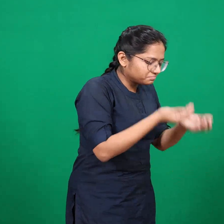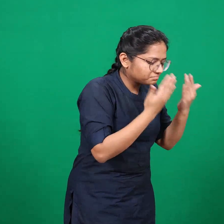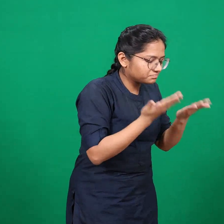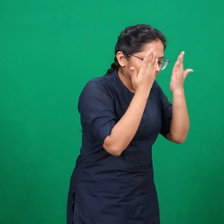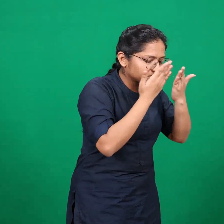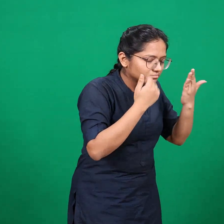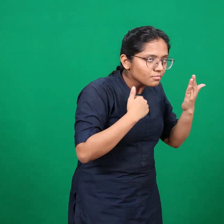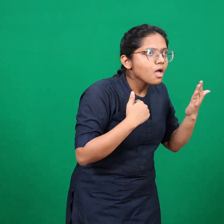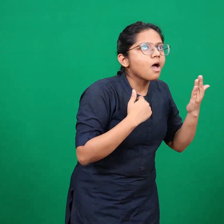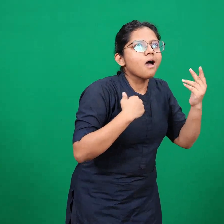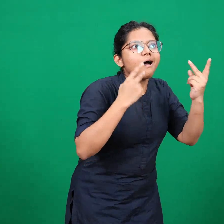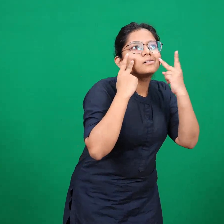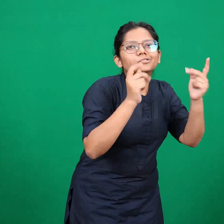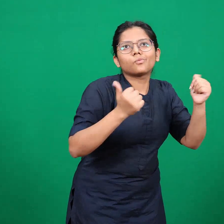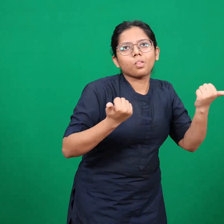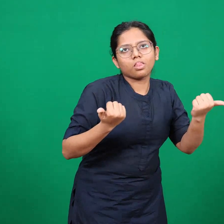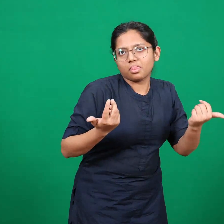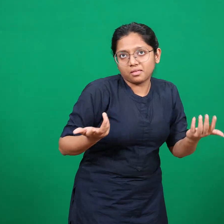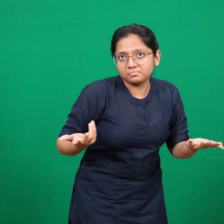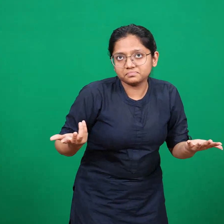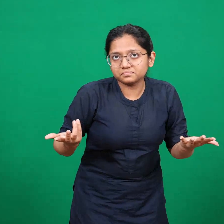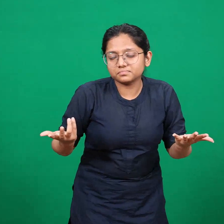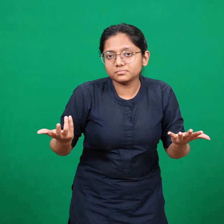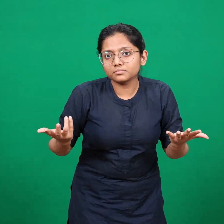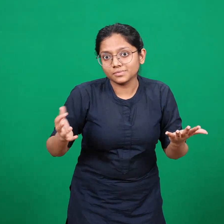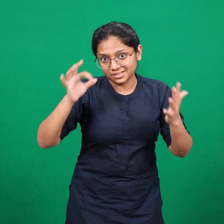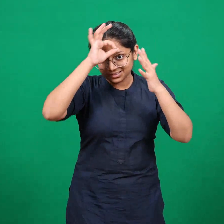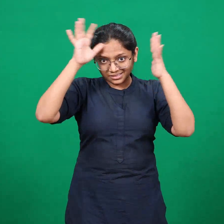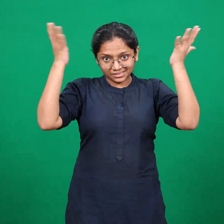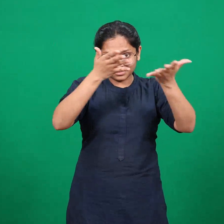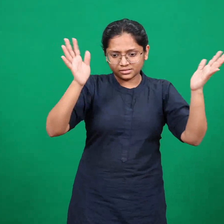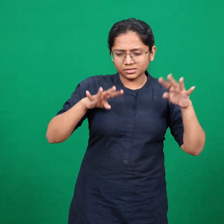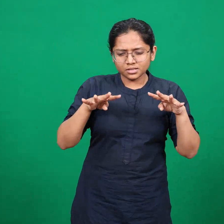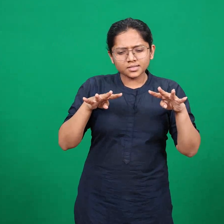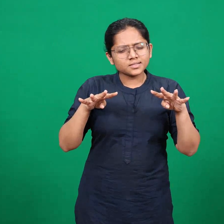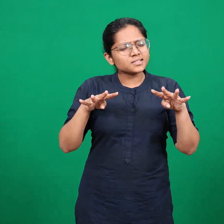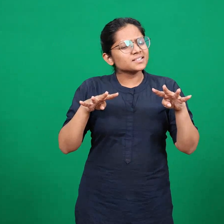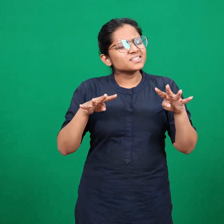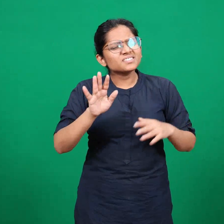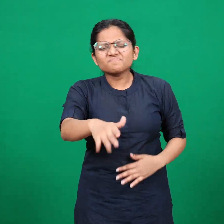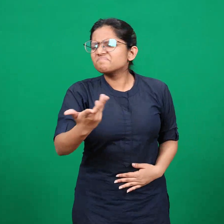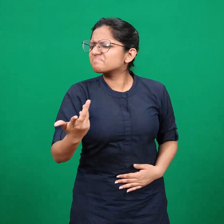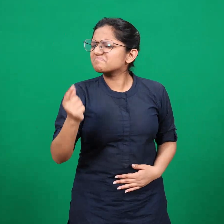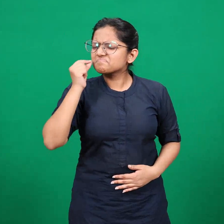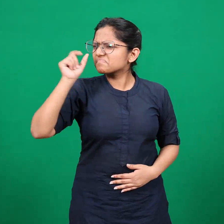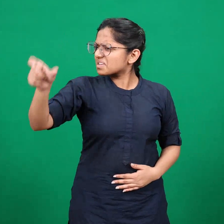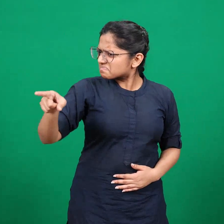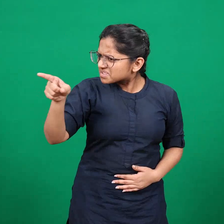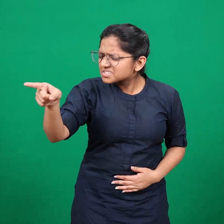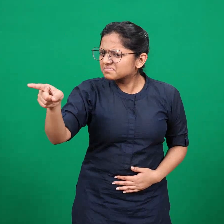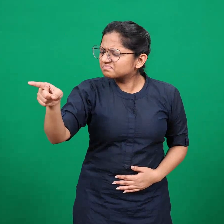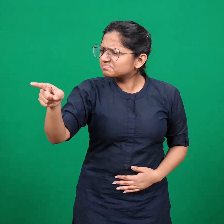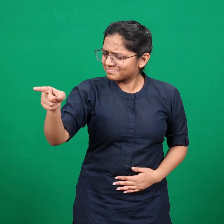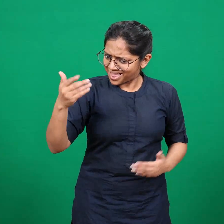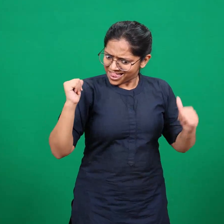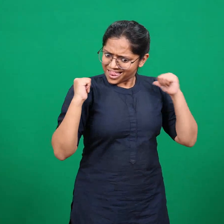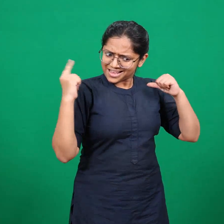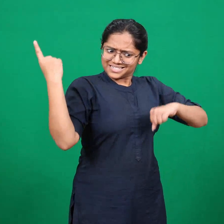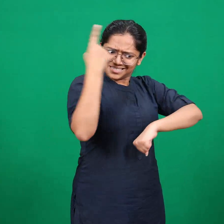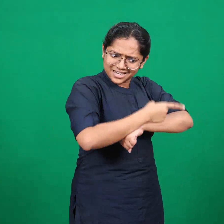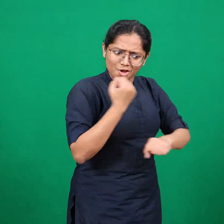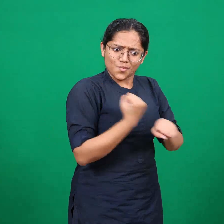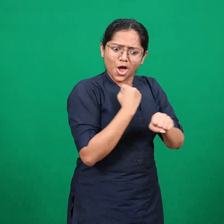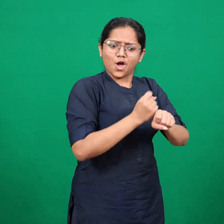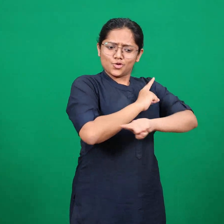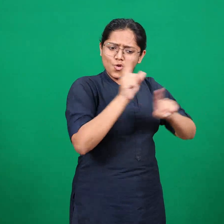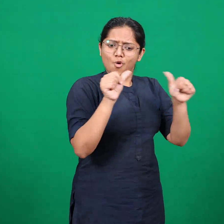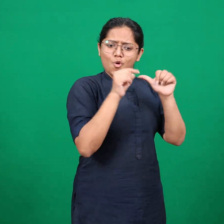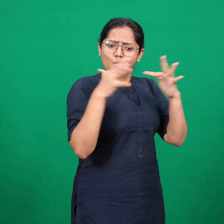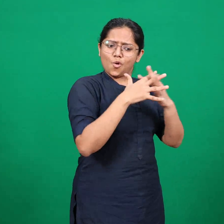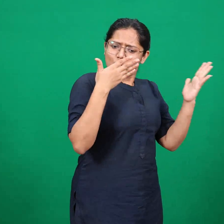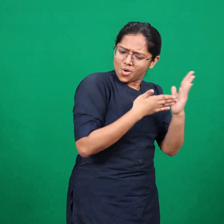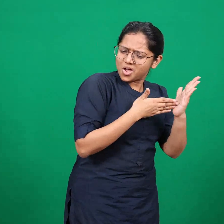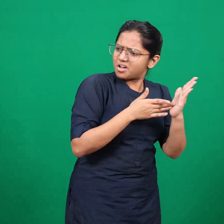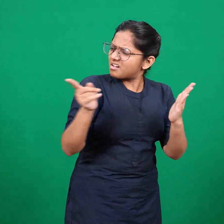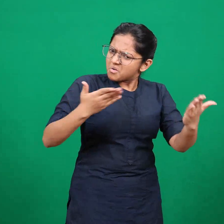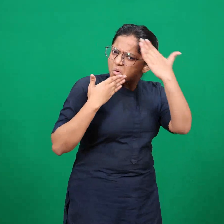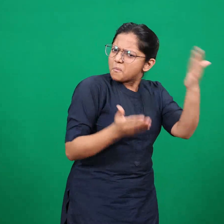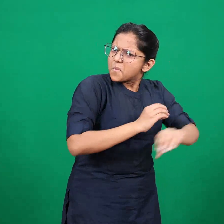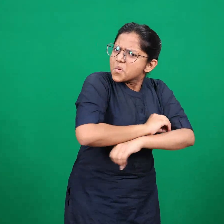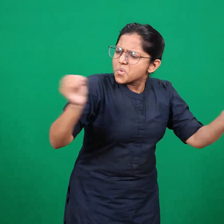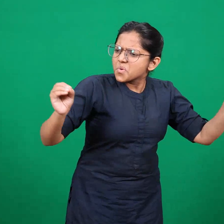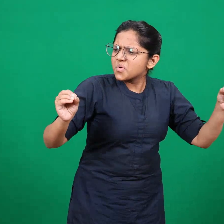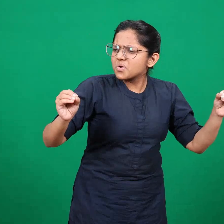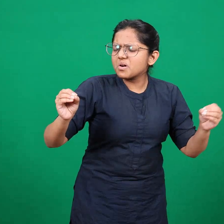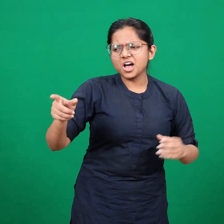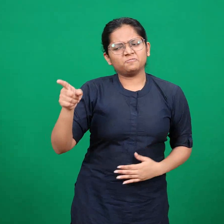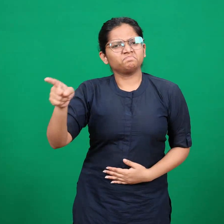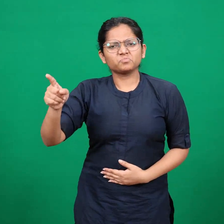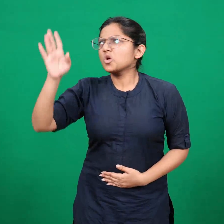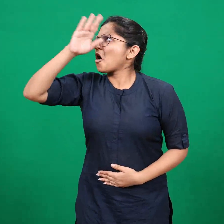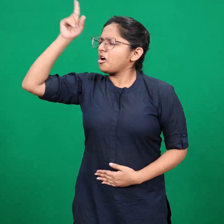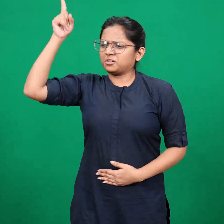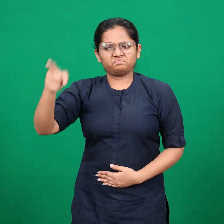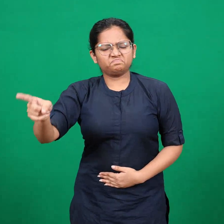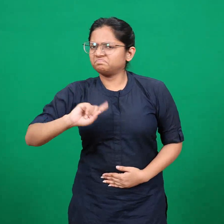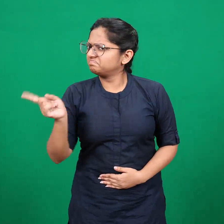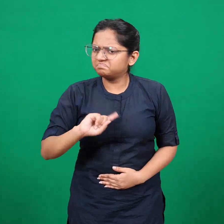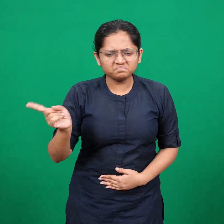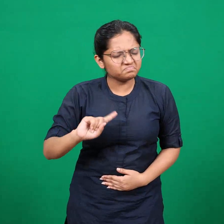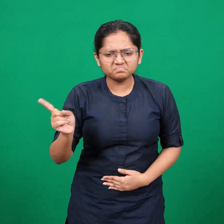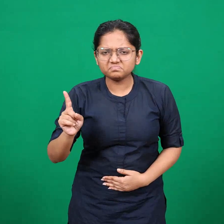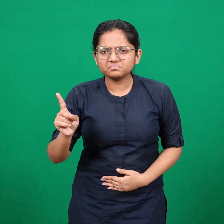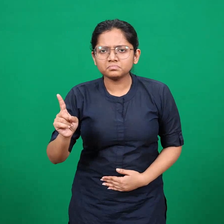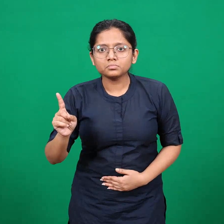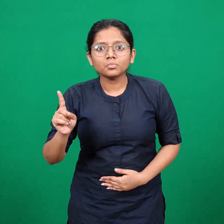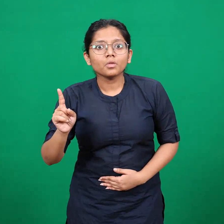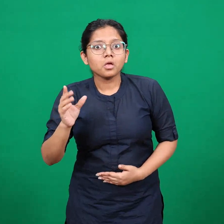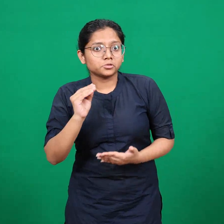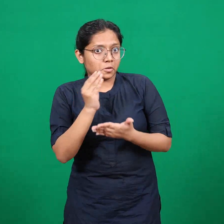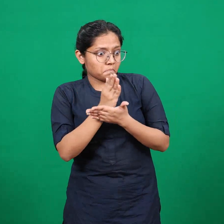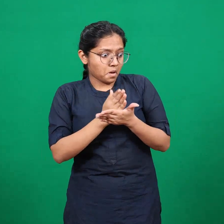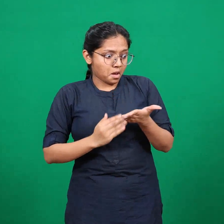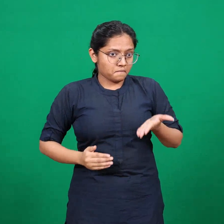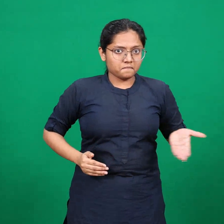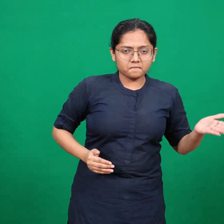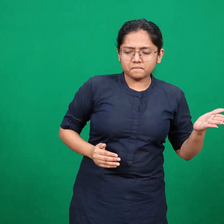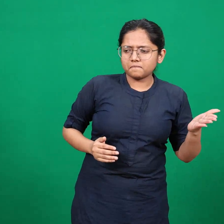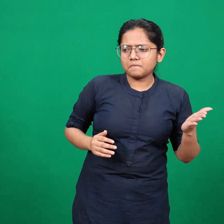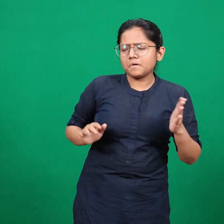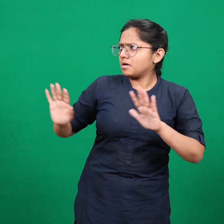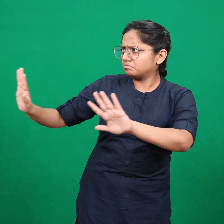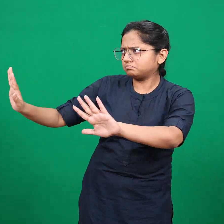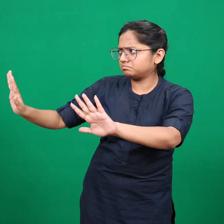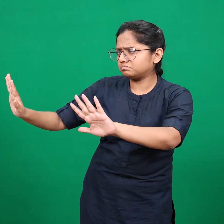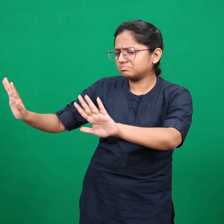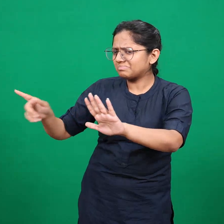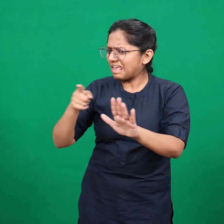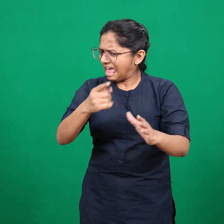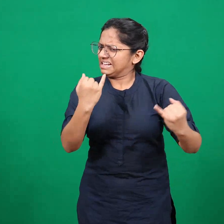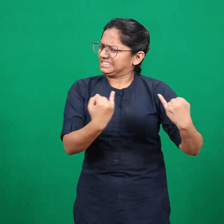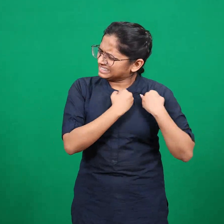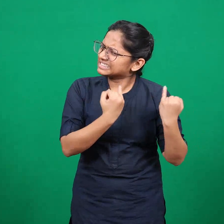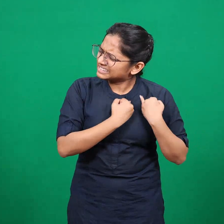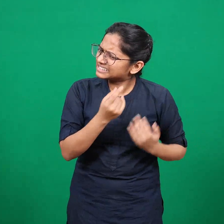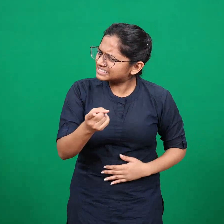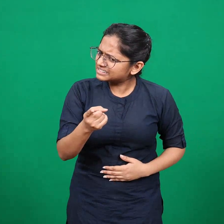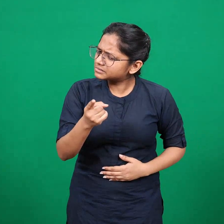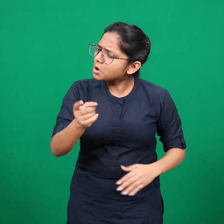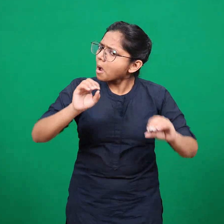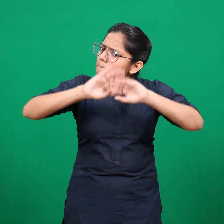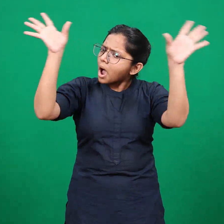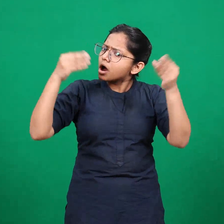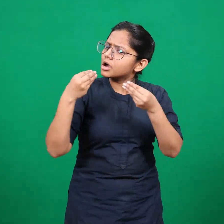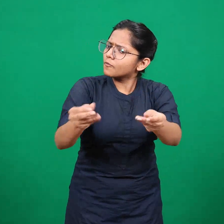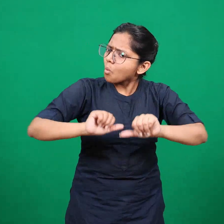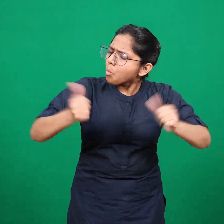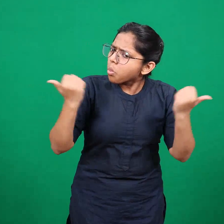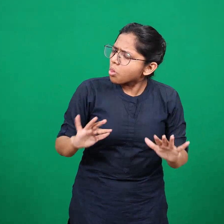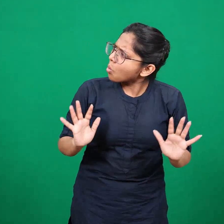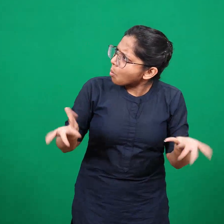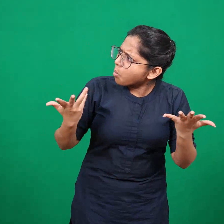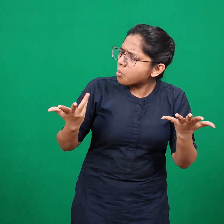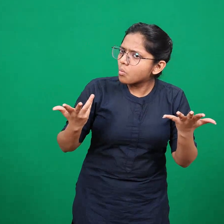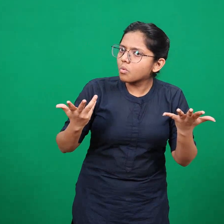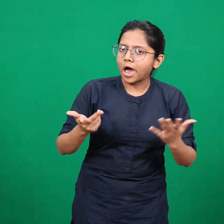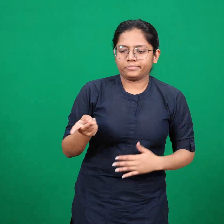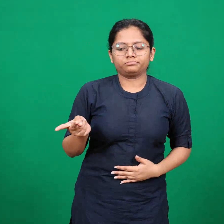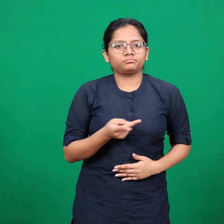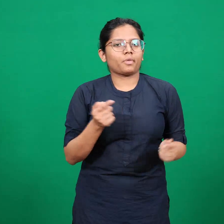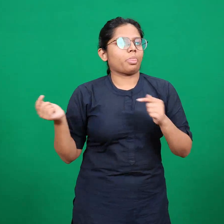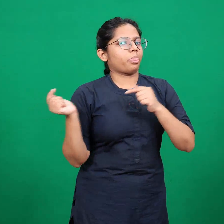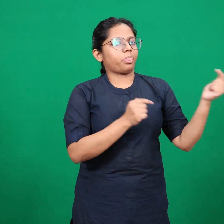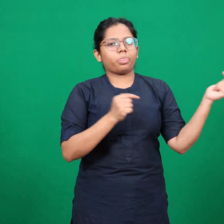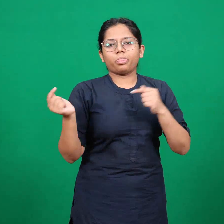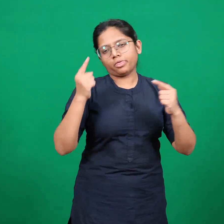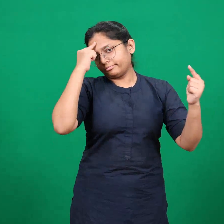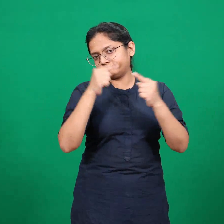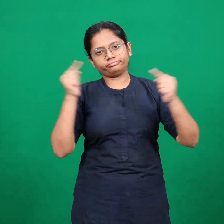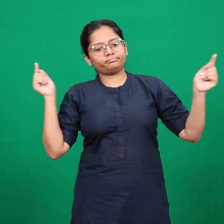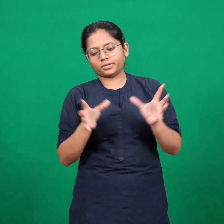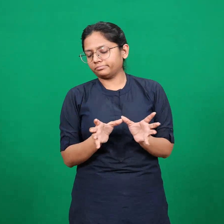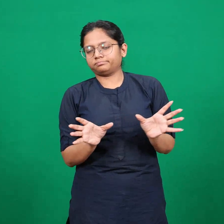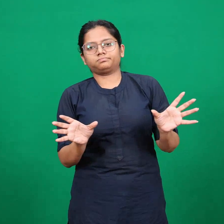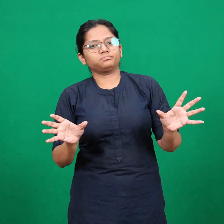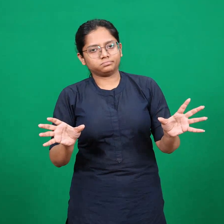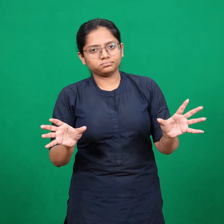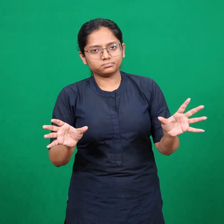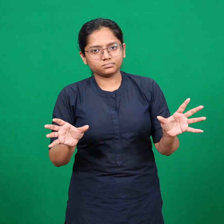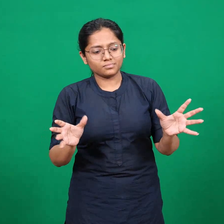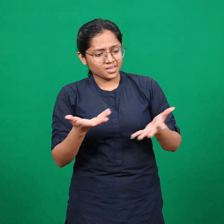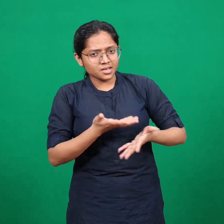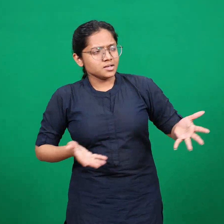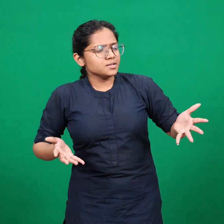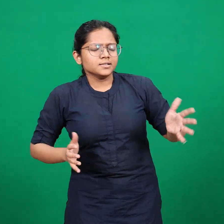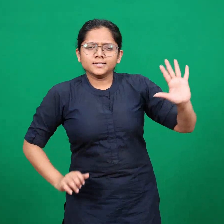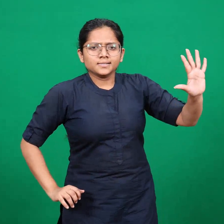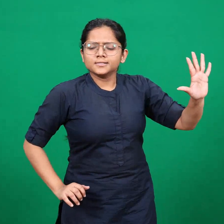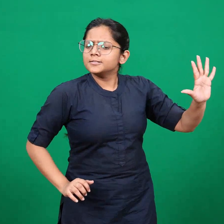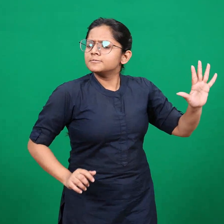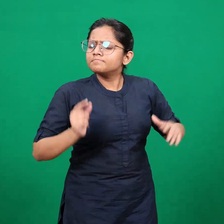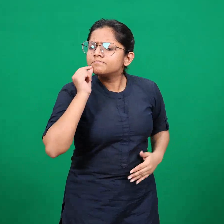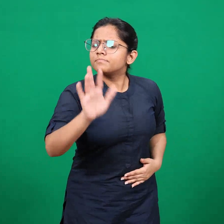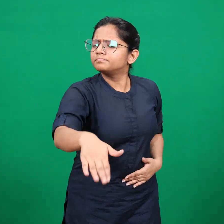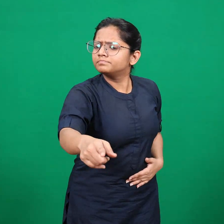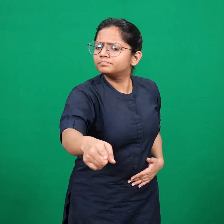Because of this, some of the Pharisees said, "This man is not from God, for He does not keep the Sabbath." But others said, "How can a sinful man perform such signs?"